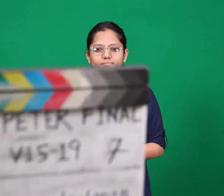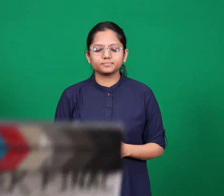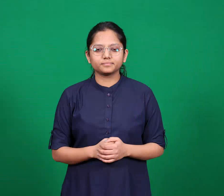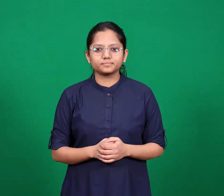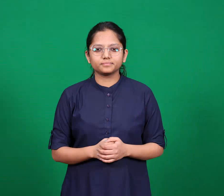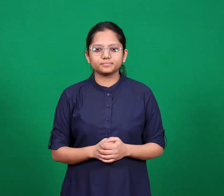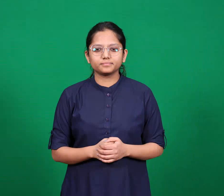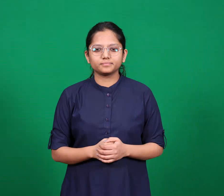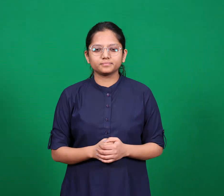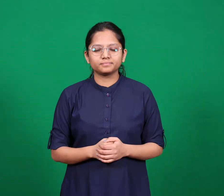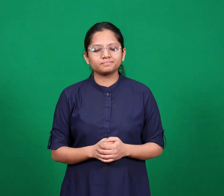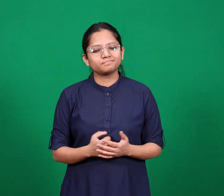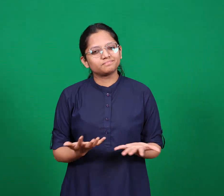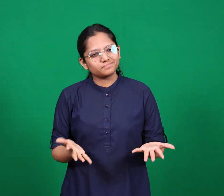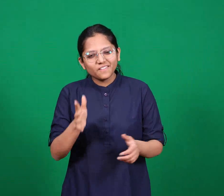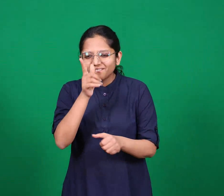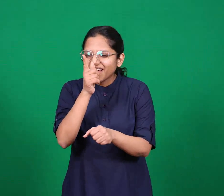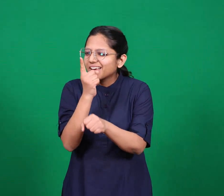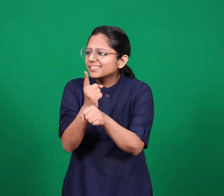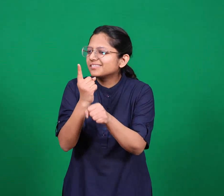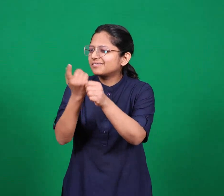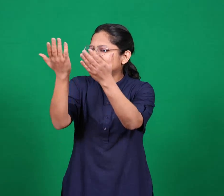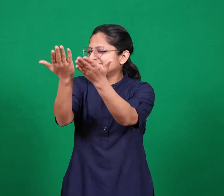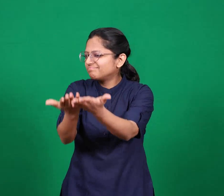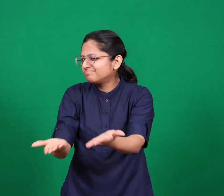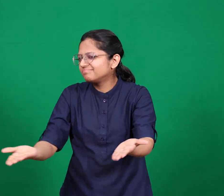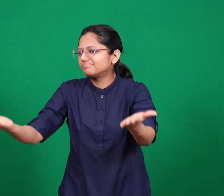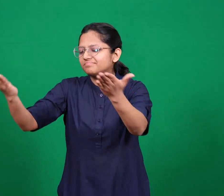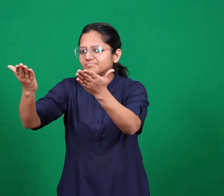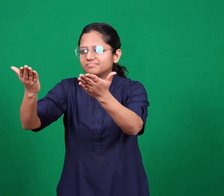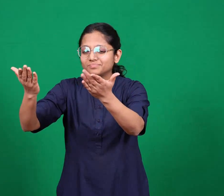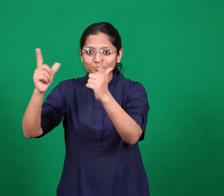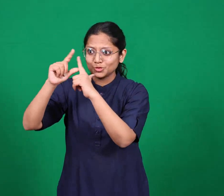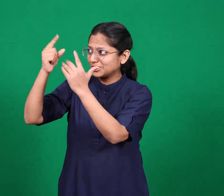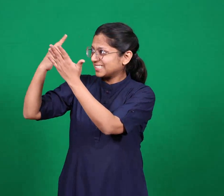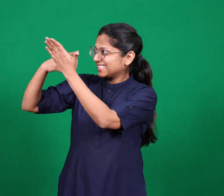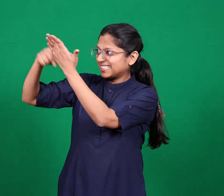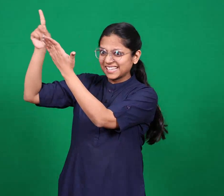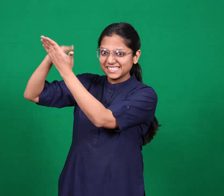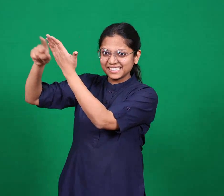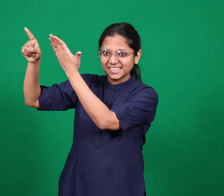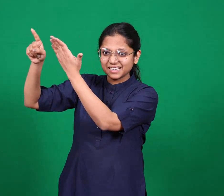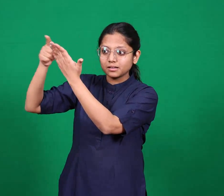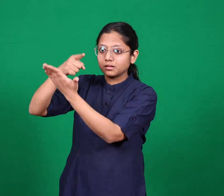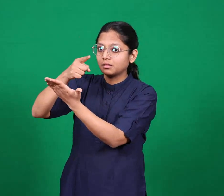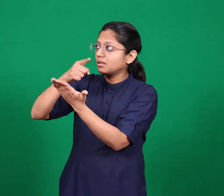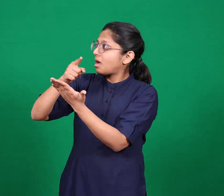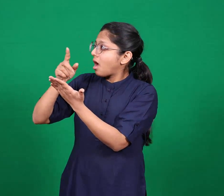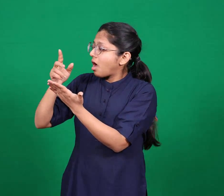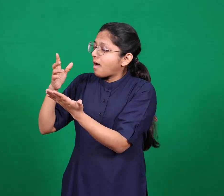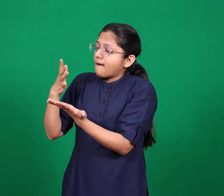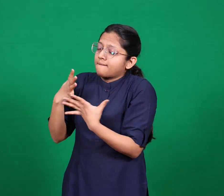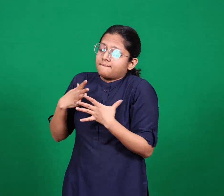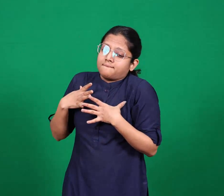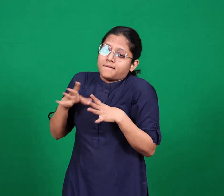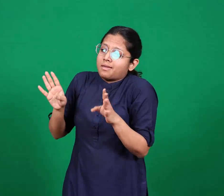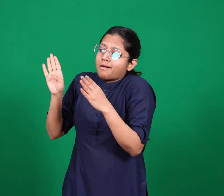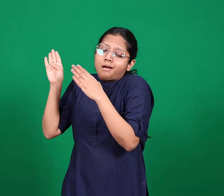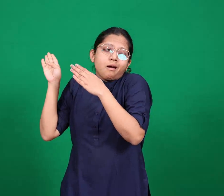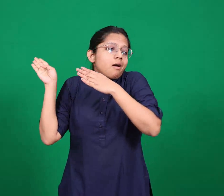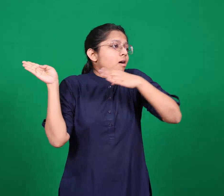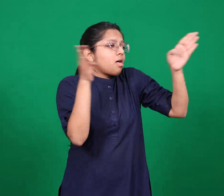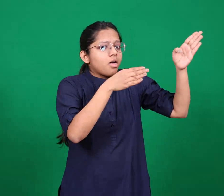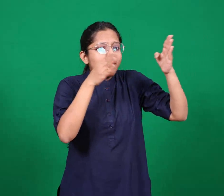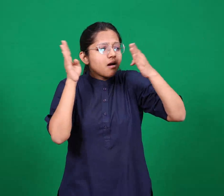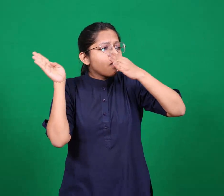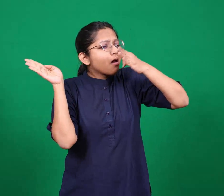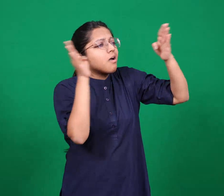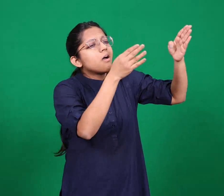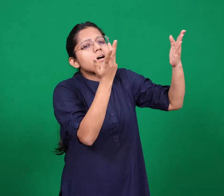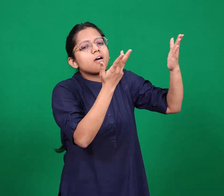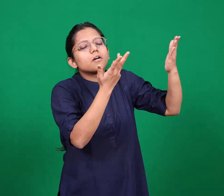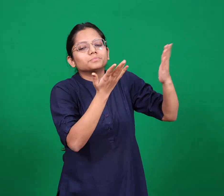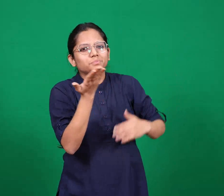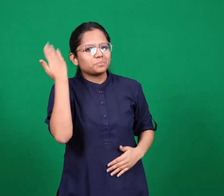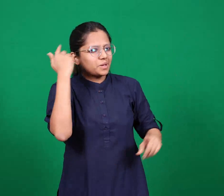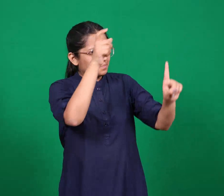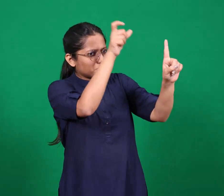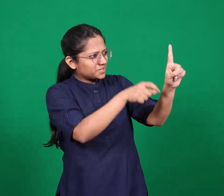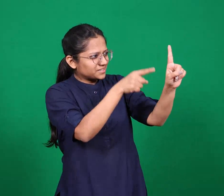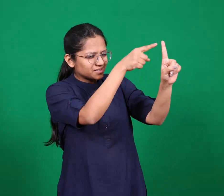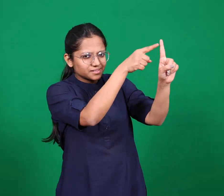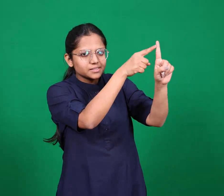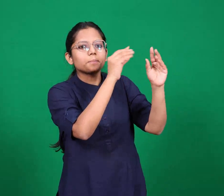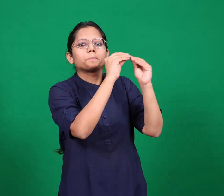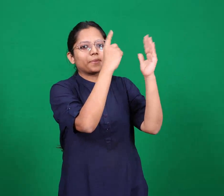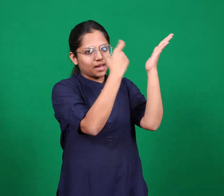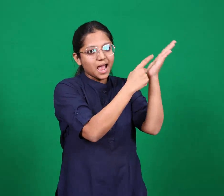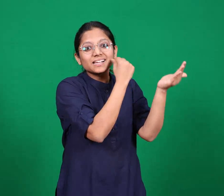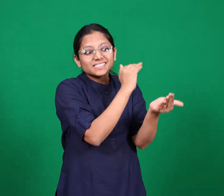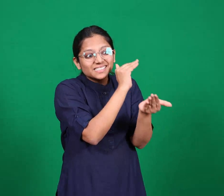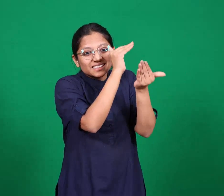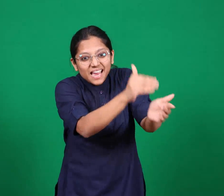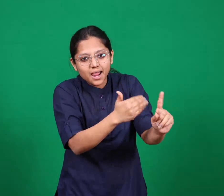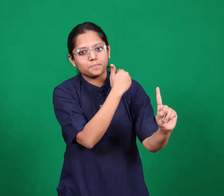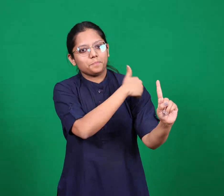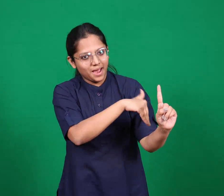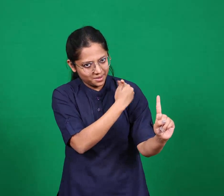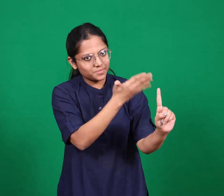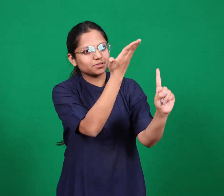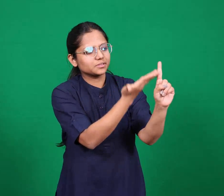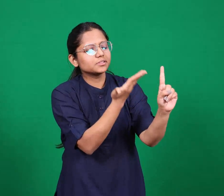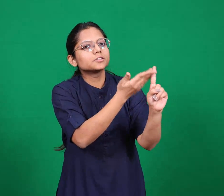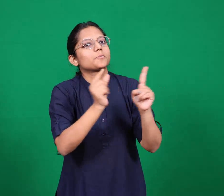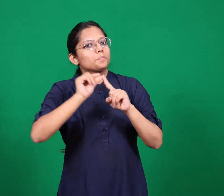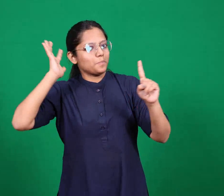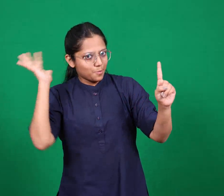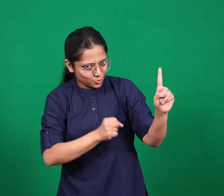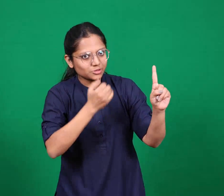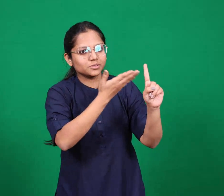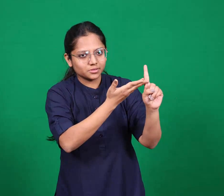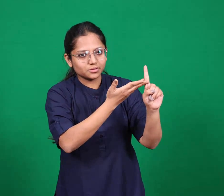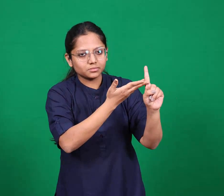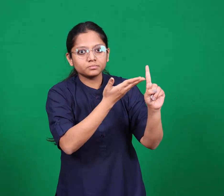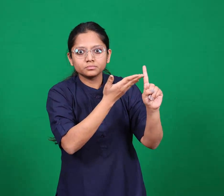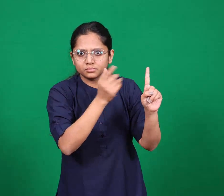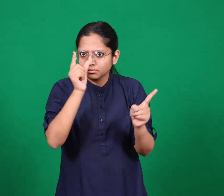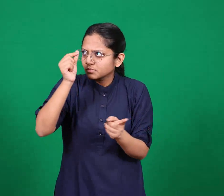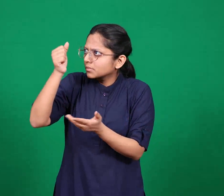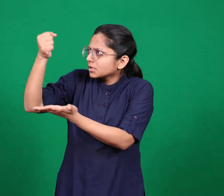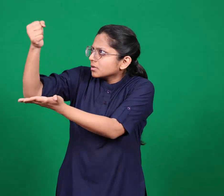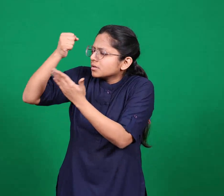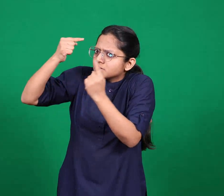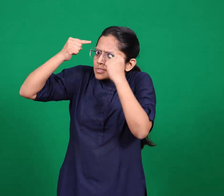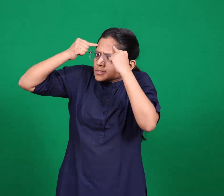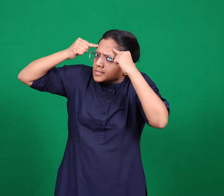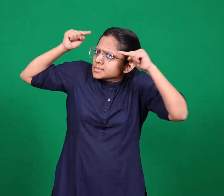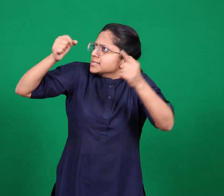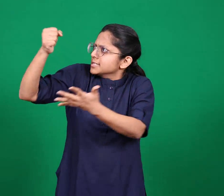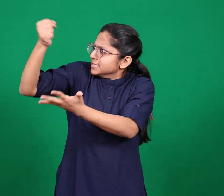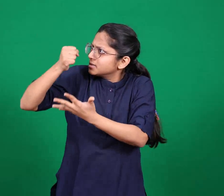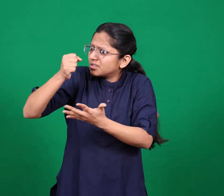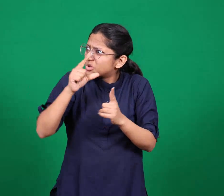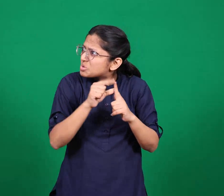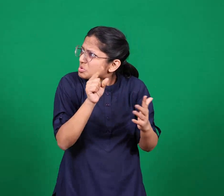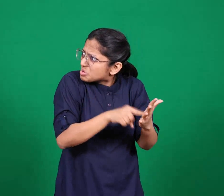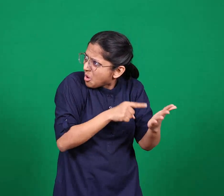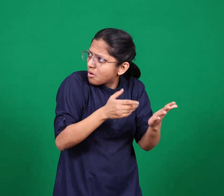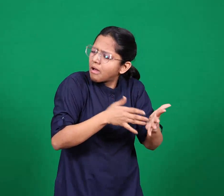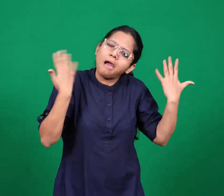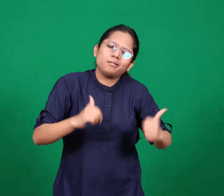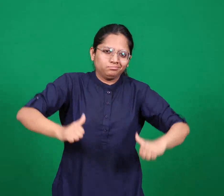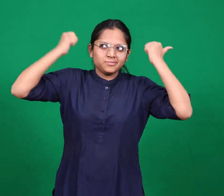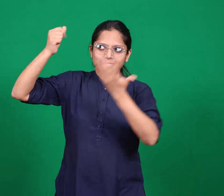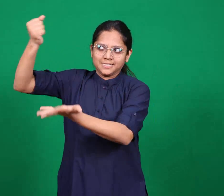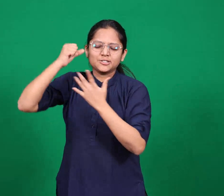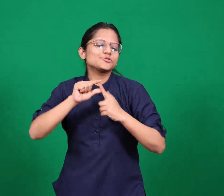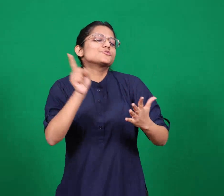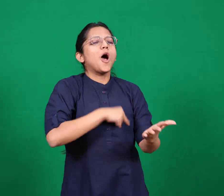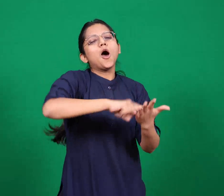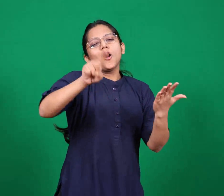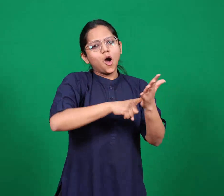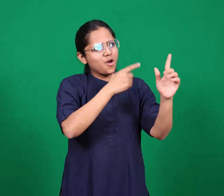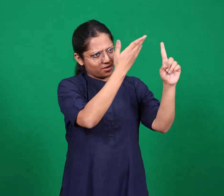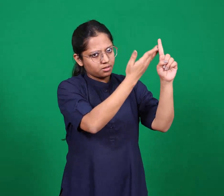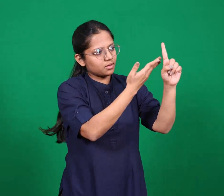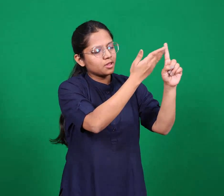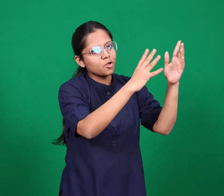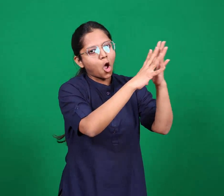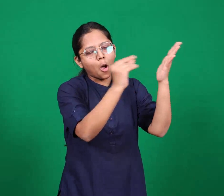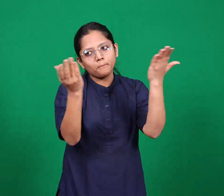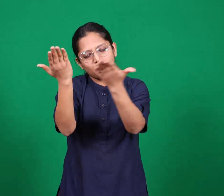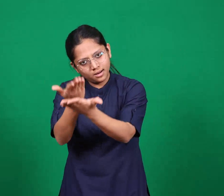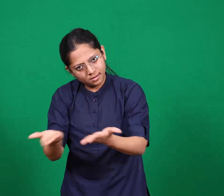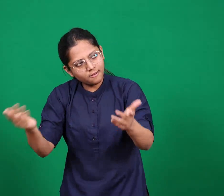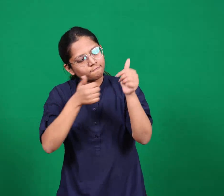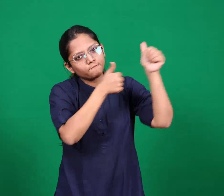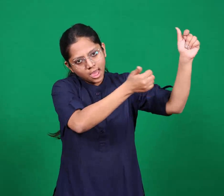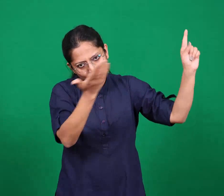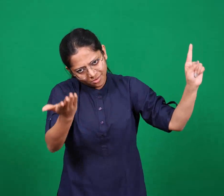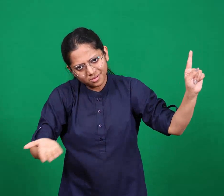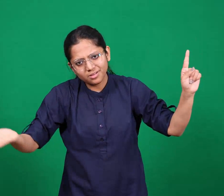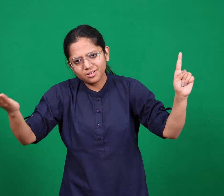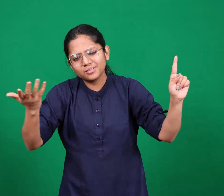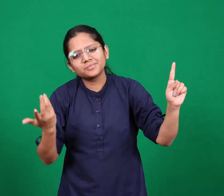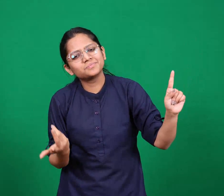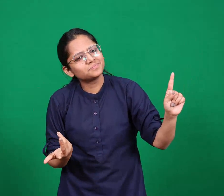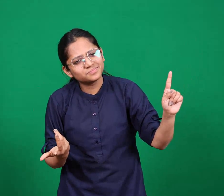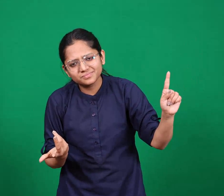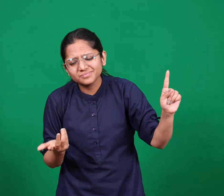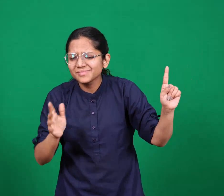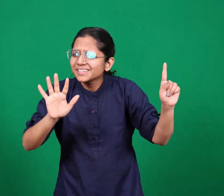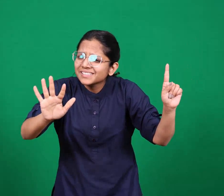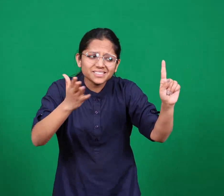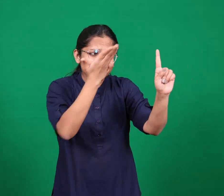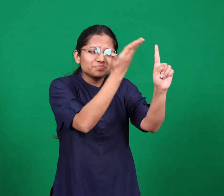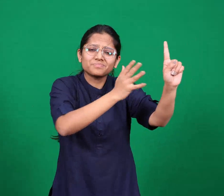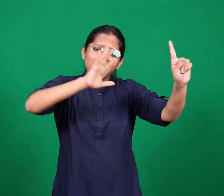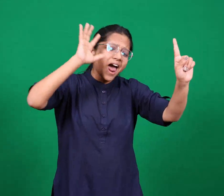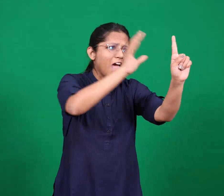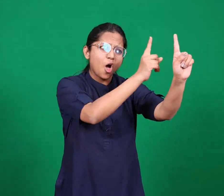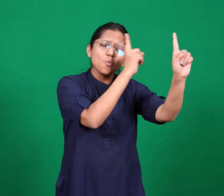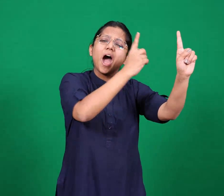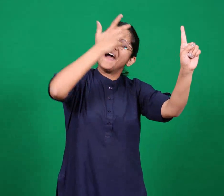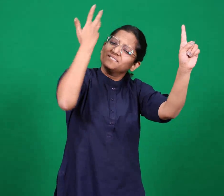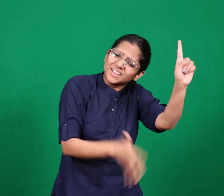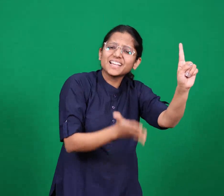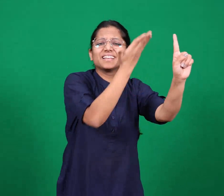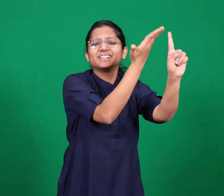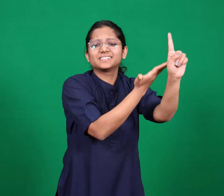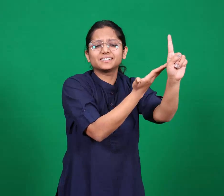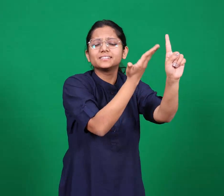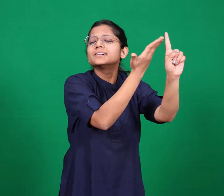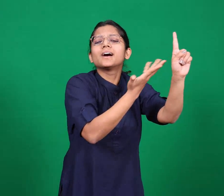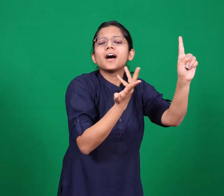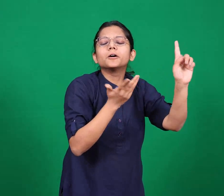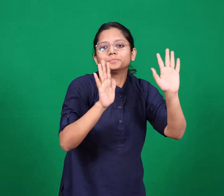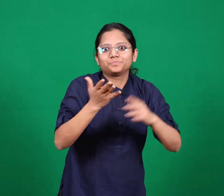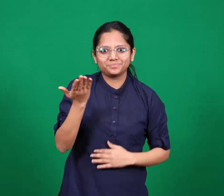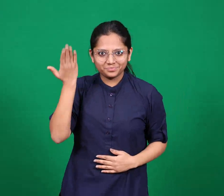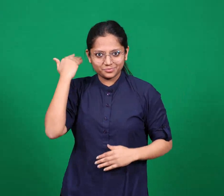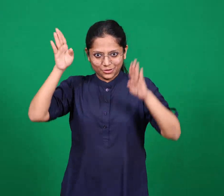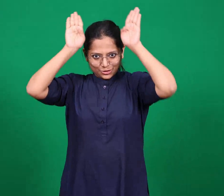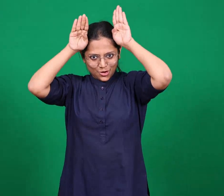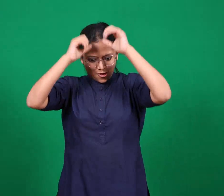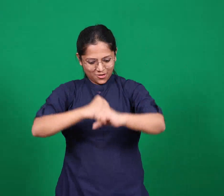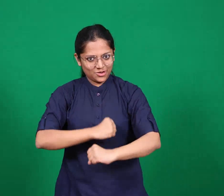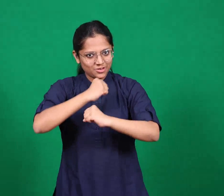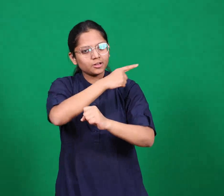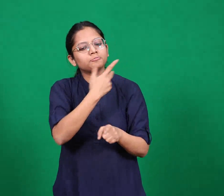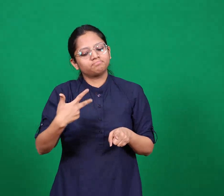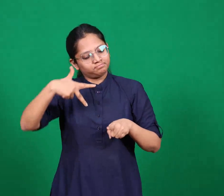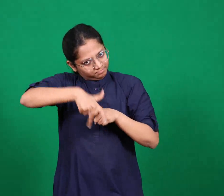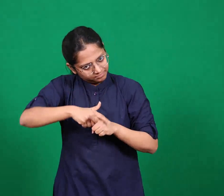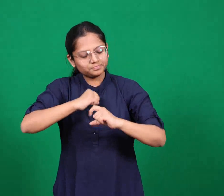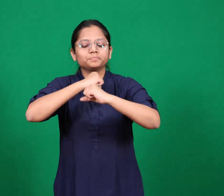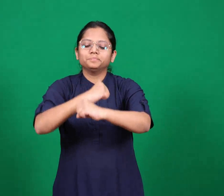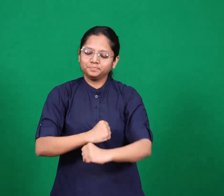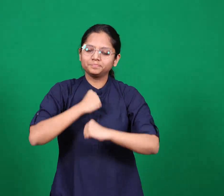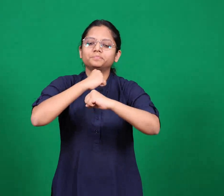They have left the straight way and wandered off to follow the way of Balaam son of Beor, who loved the wages of wickedness.